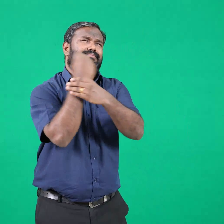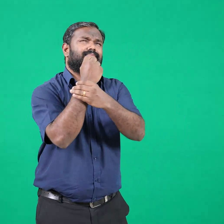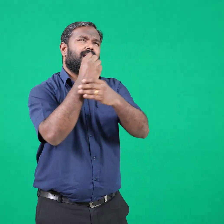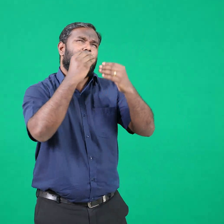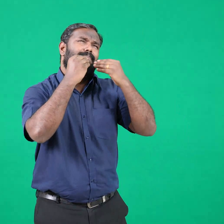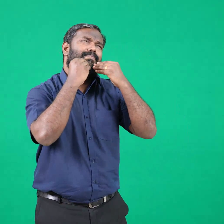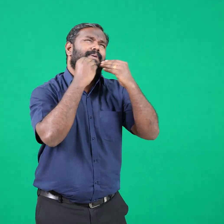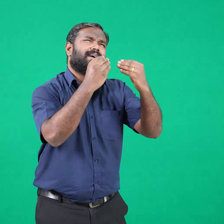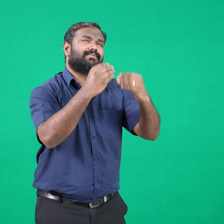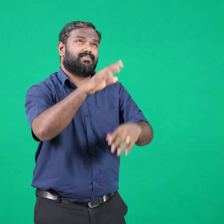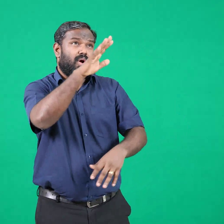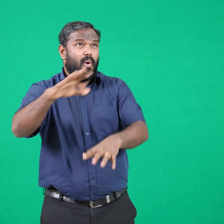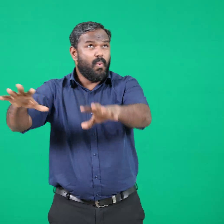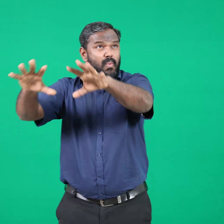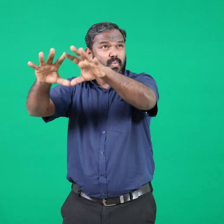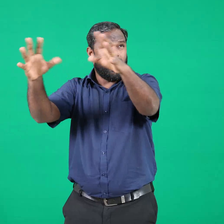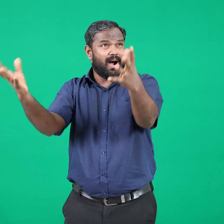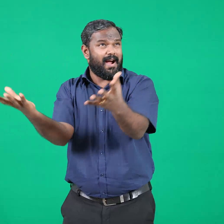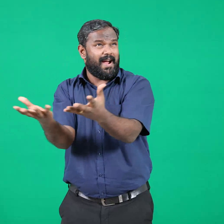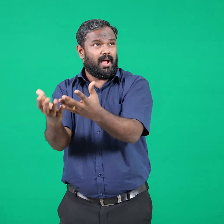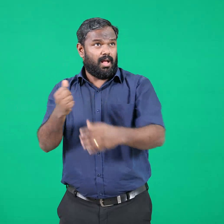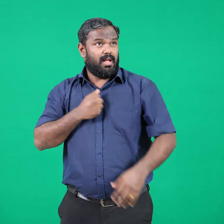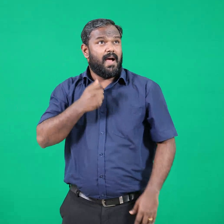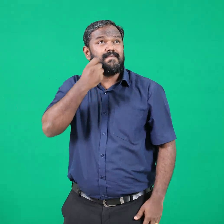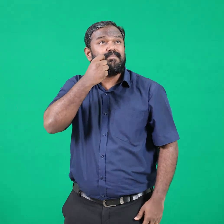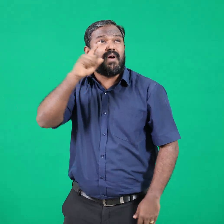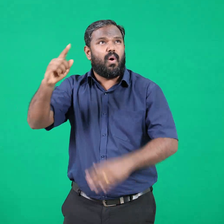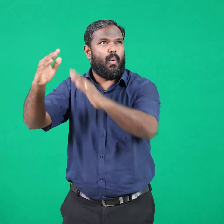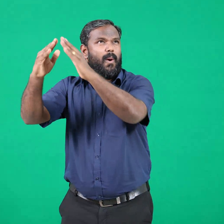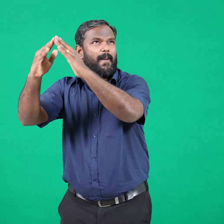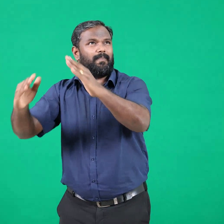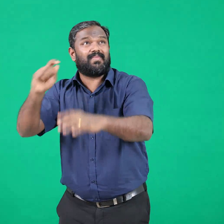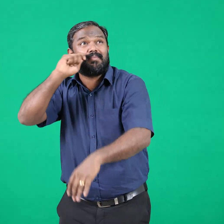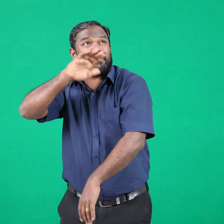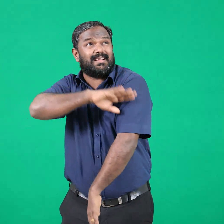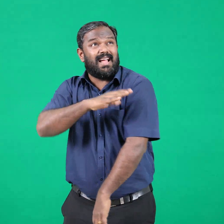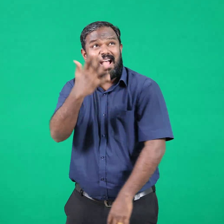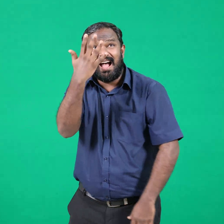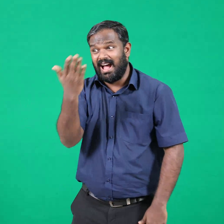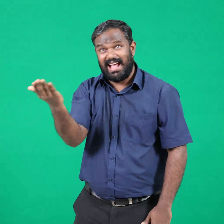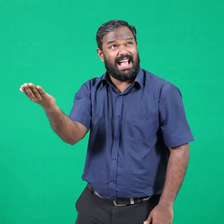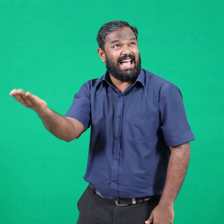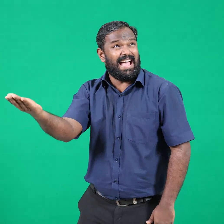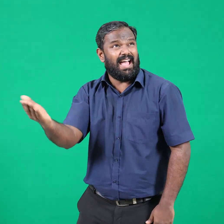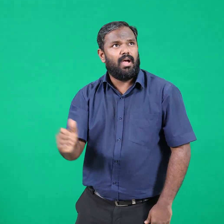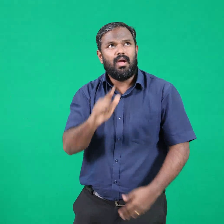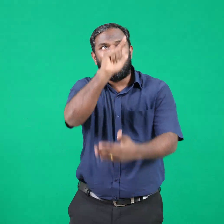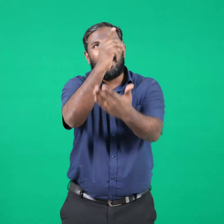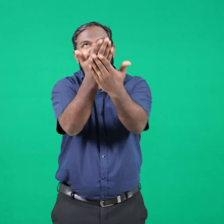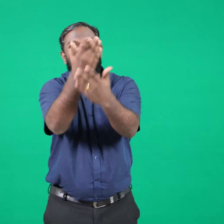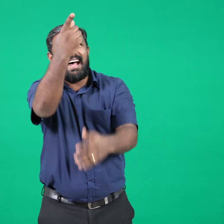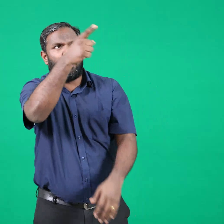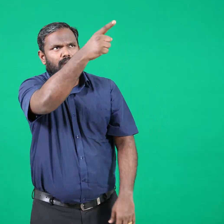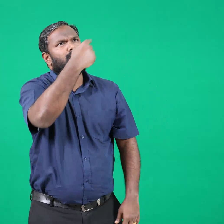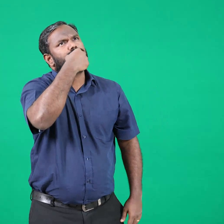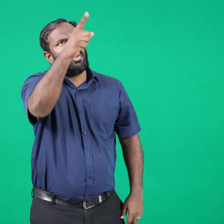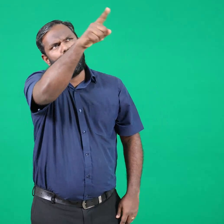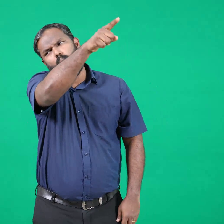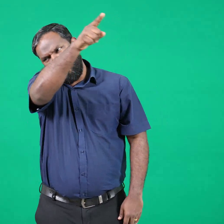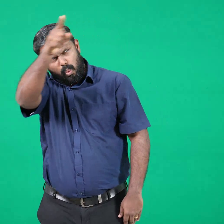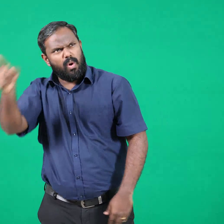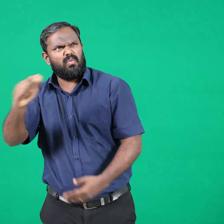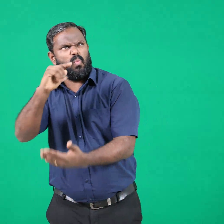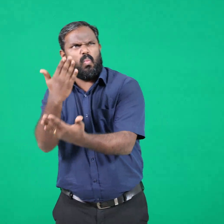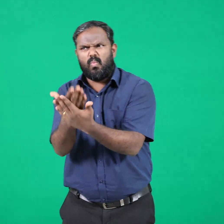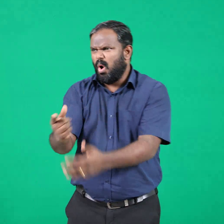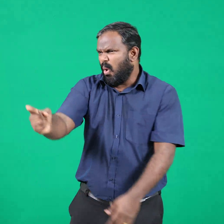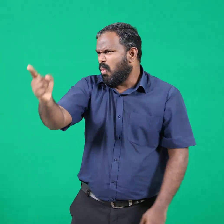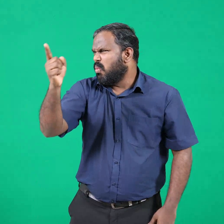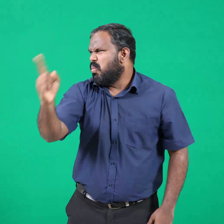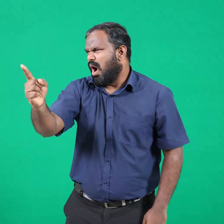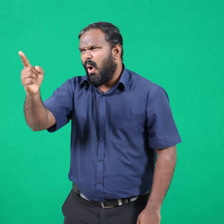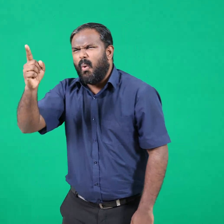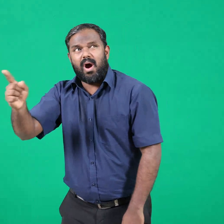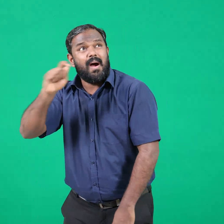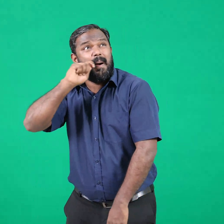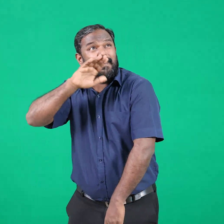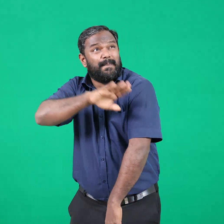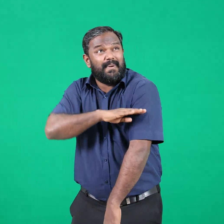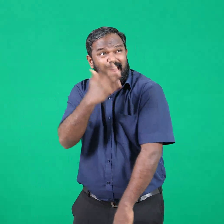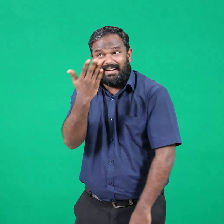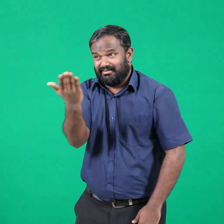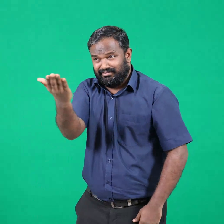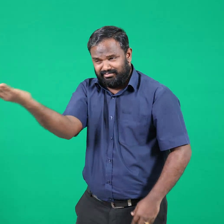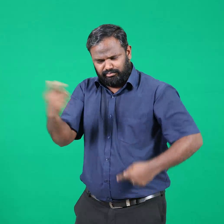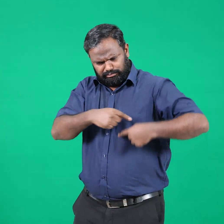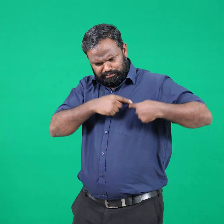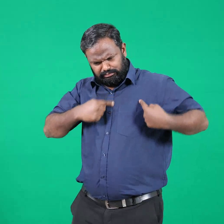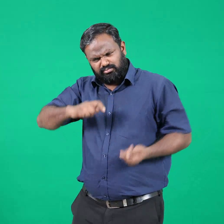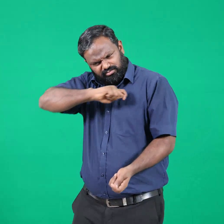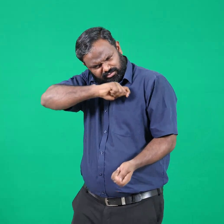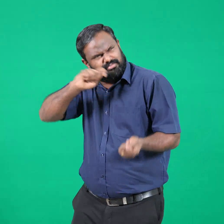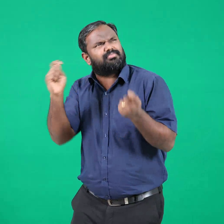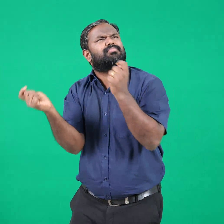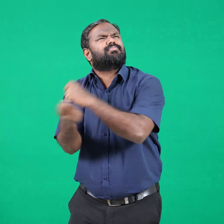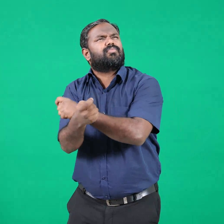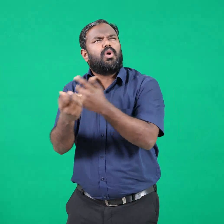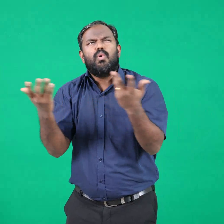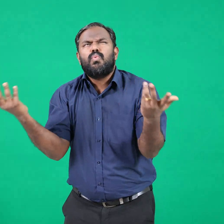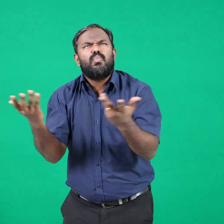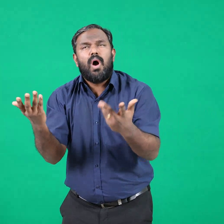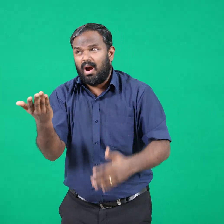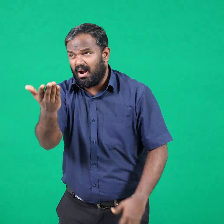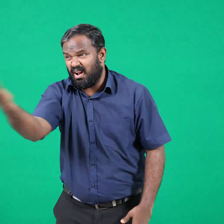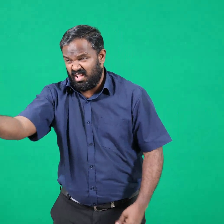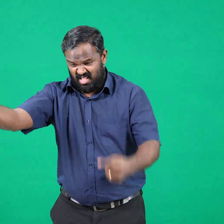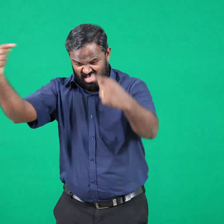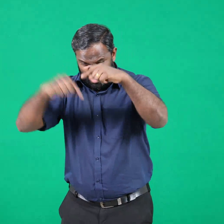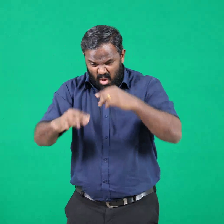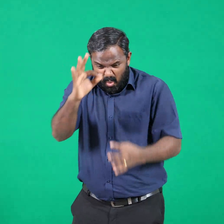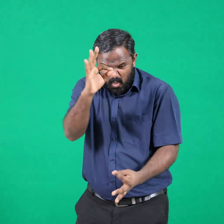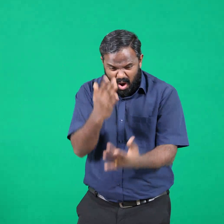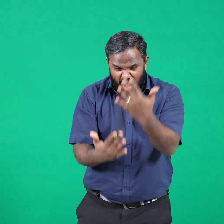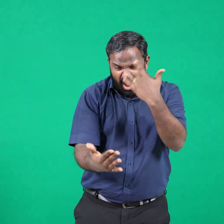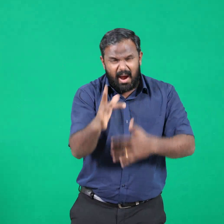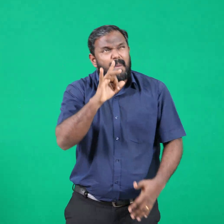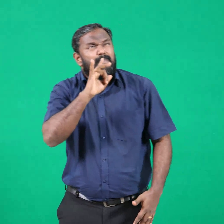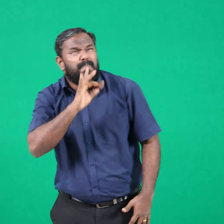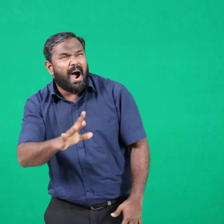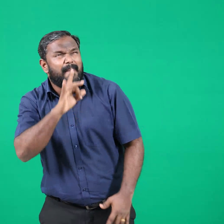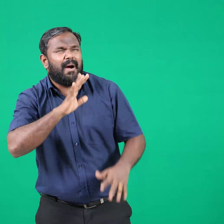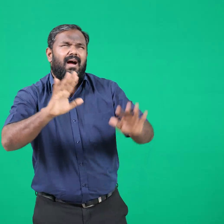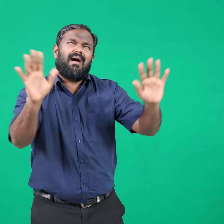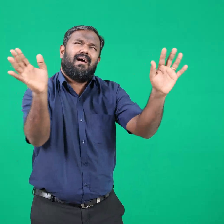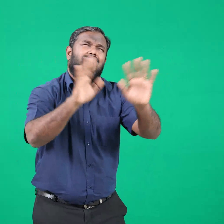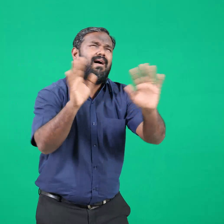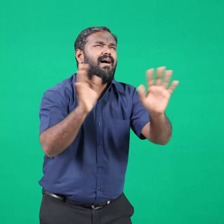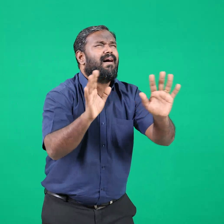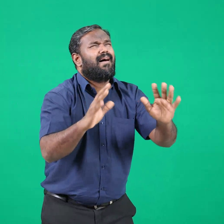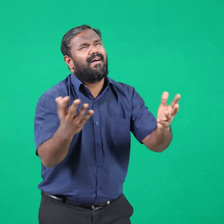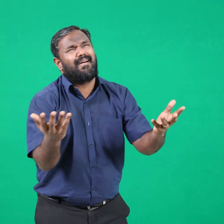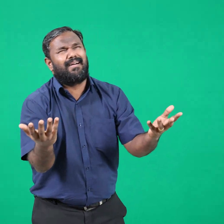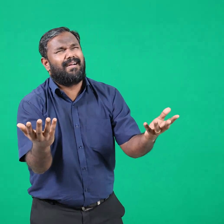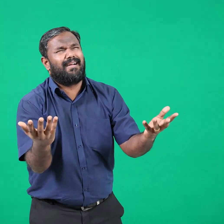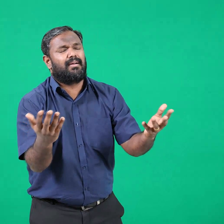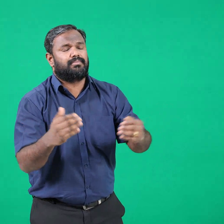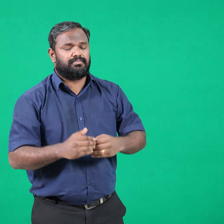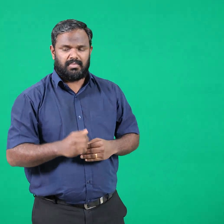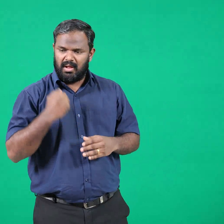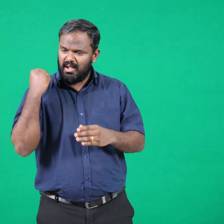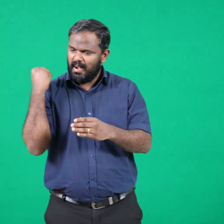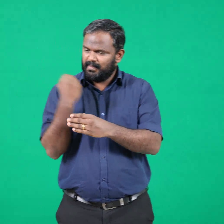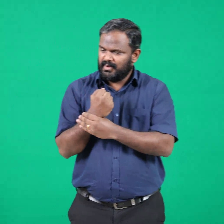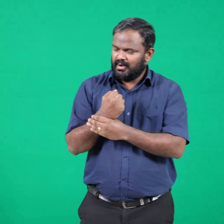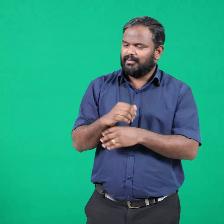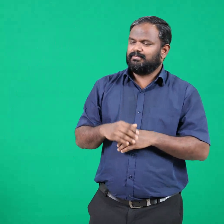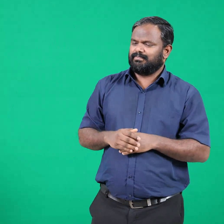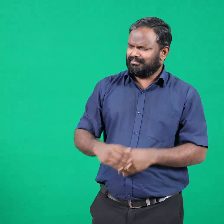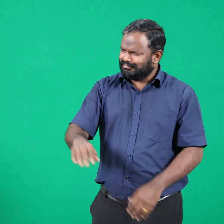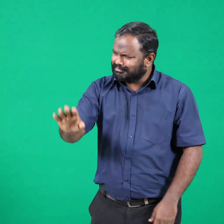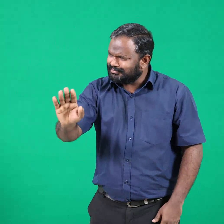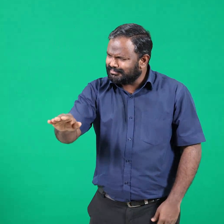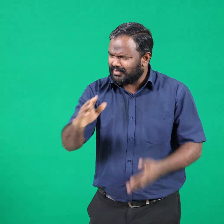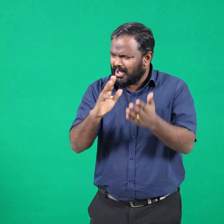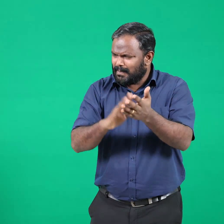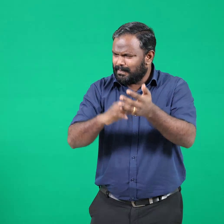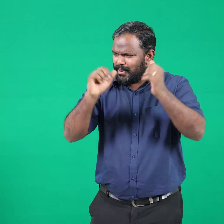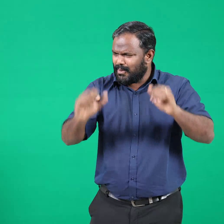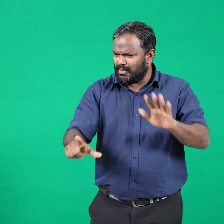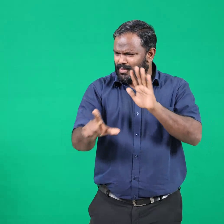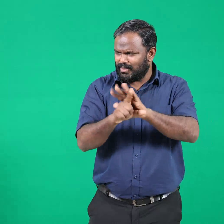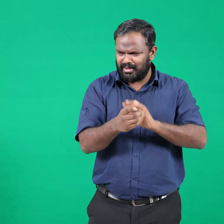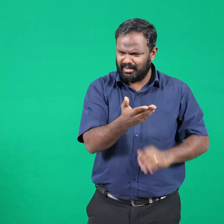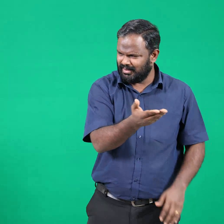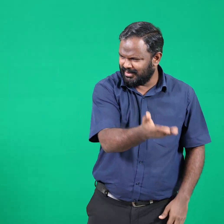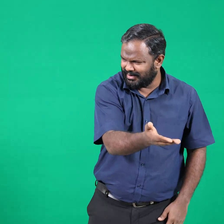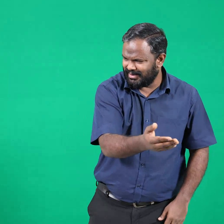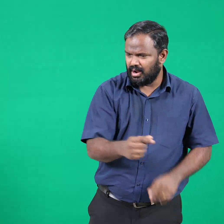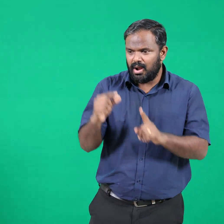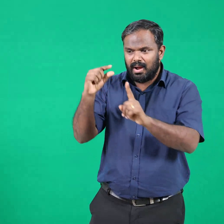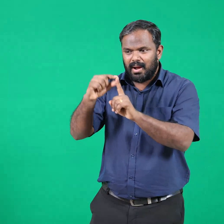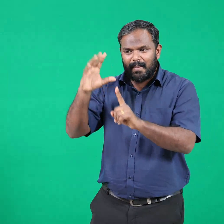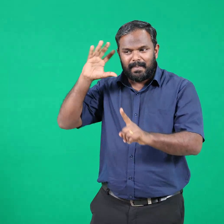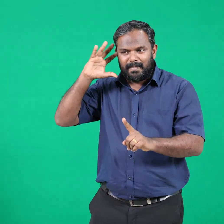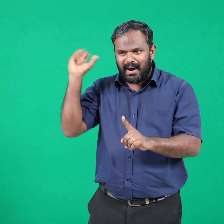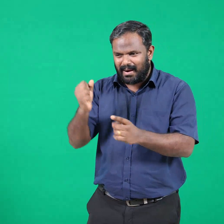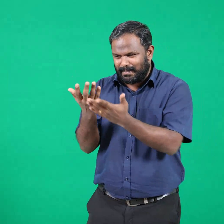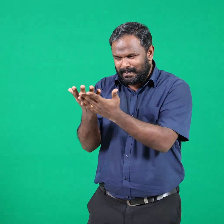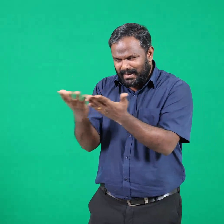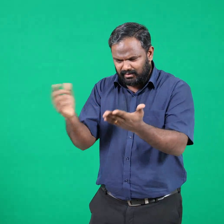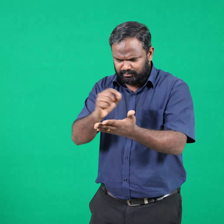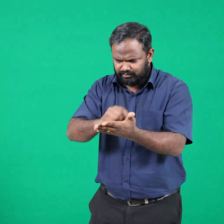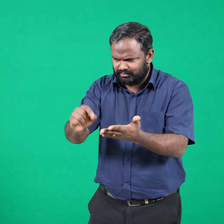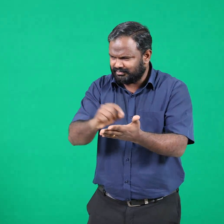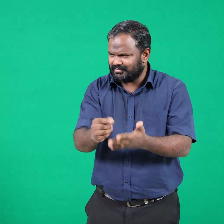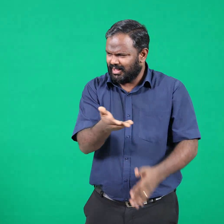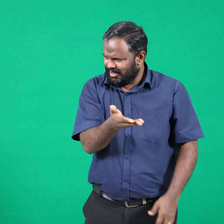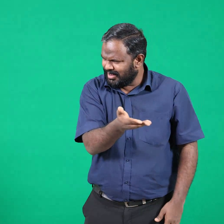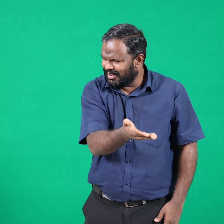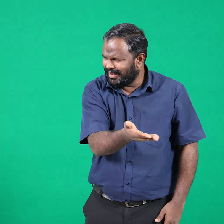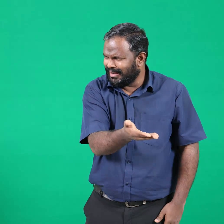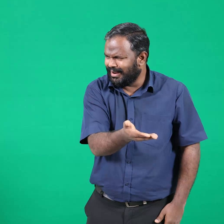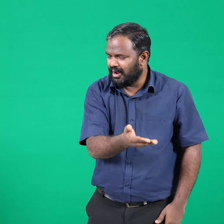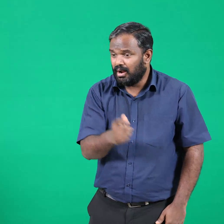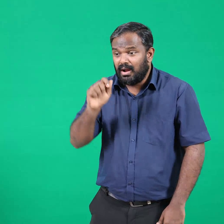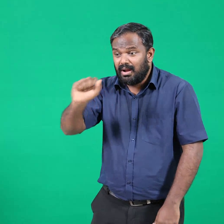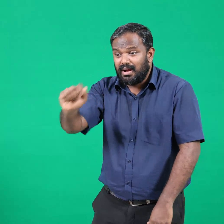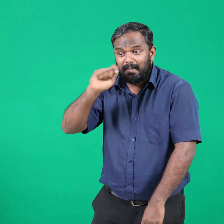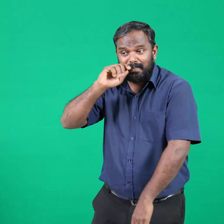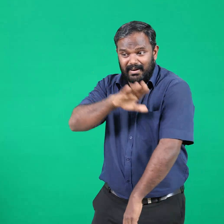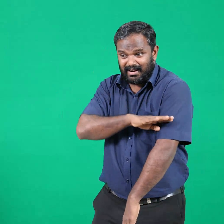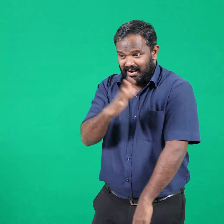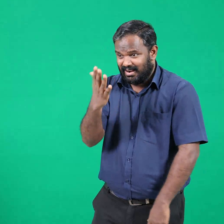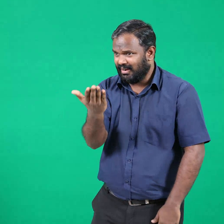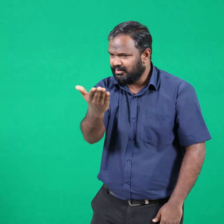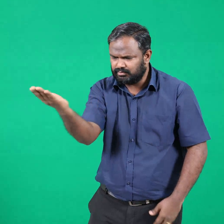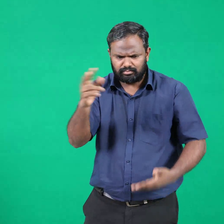' Then I beg you, father,' he said, ' send Lazarus to my father's house, for I have five brothers. Let him warn them, so that they will not also end up in this place of torment.'